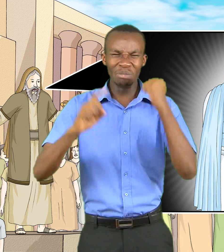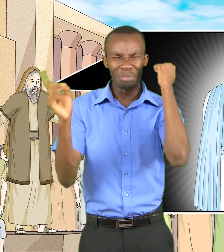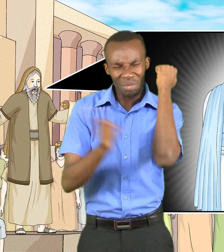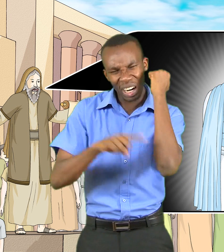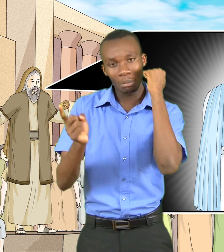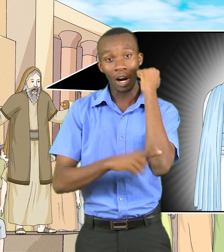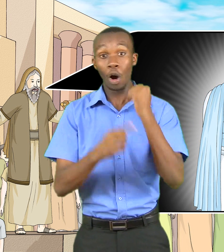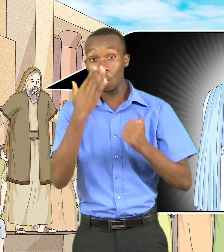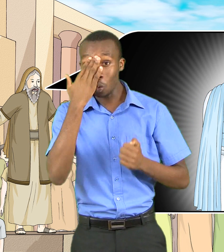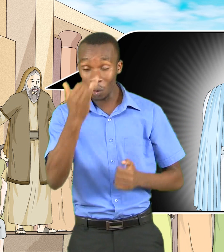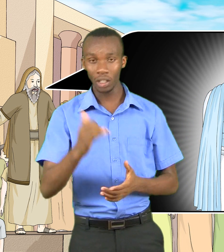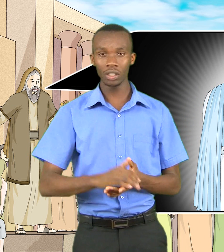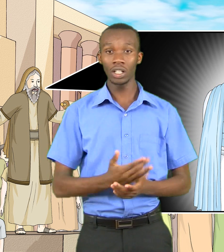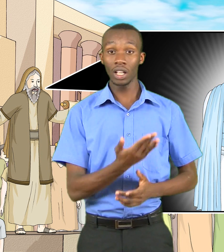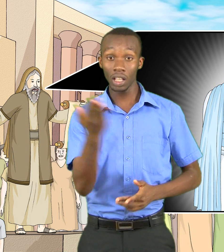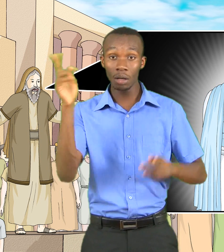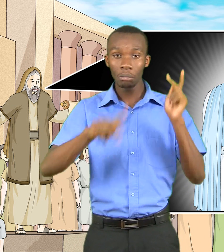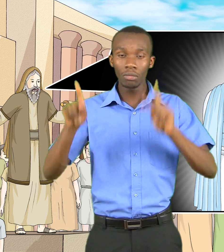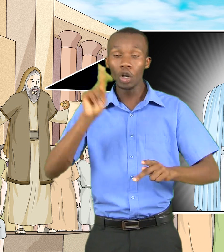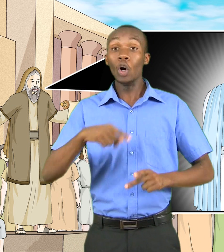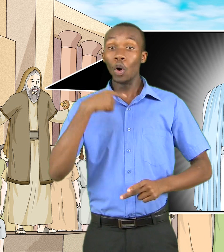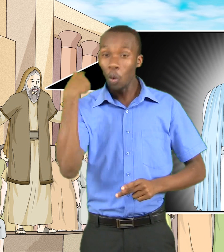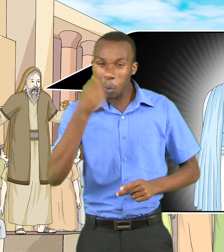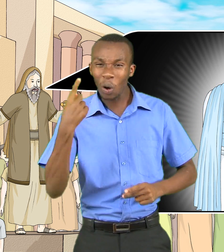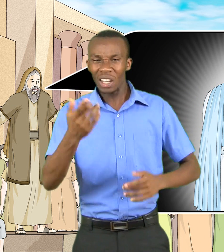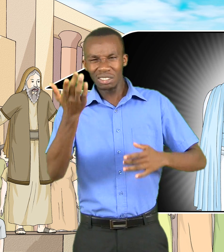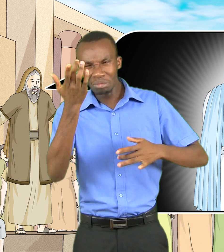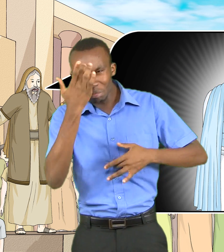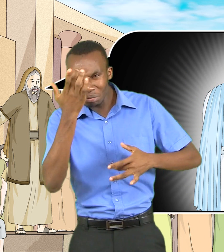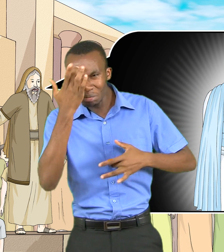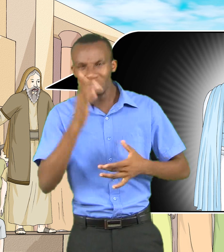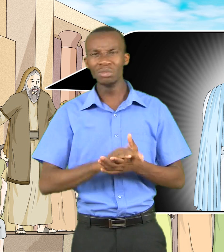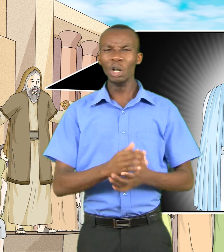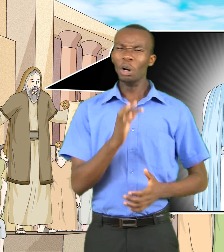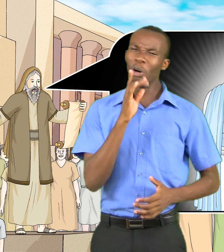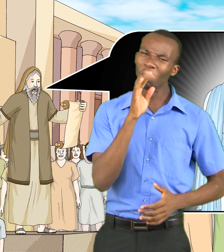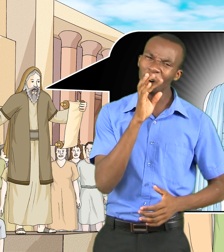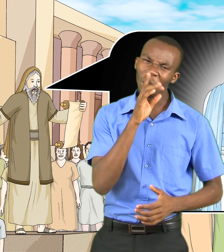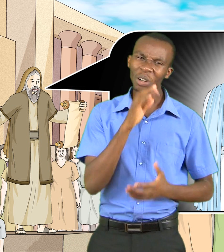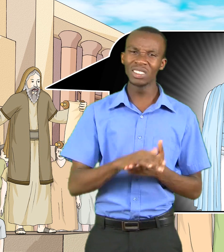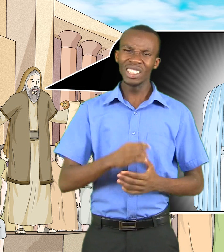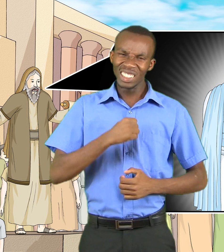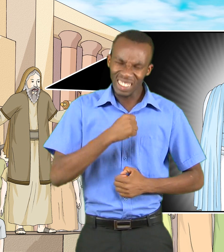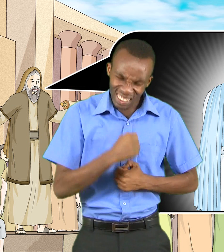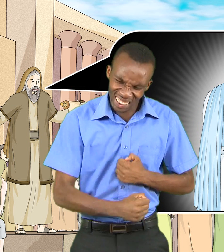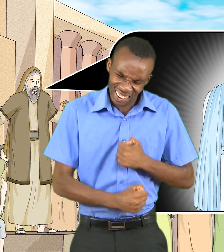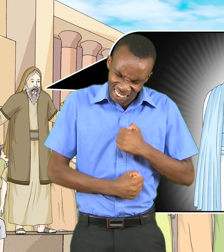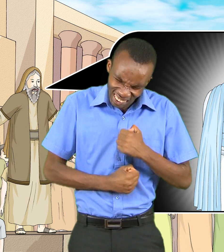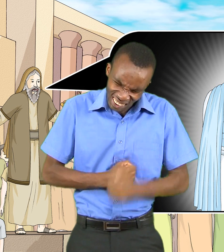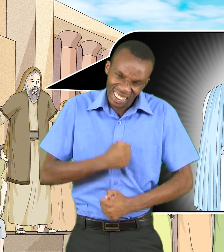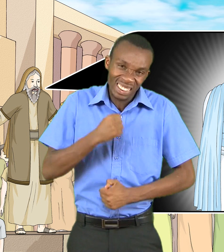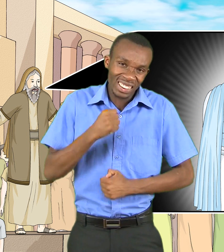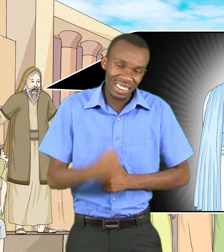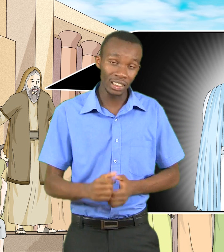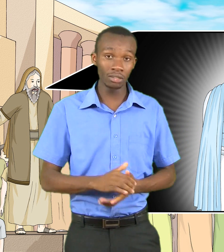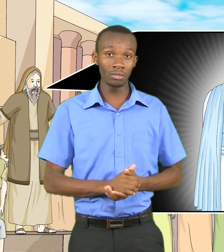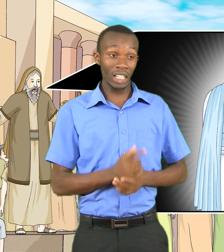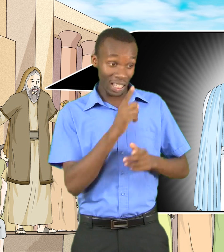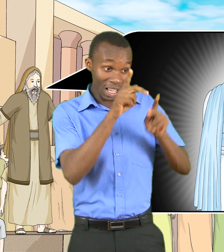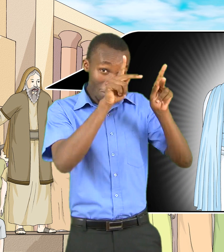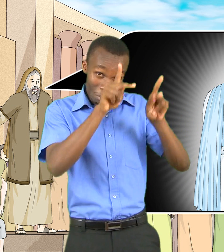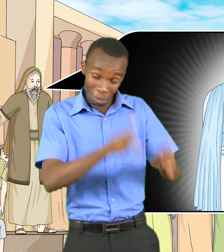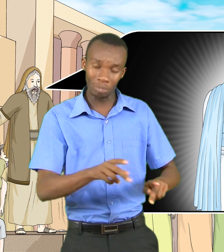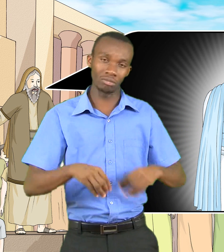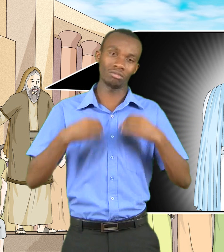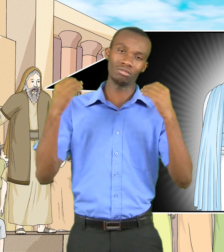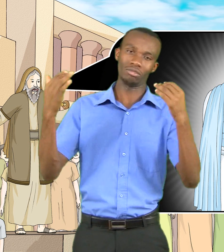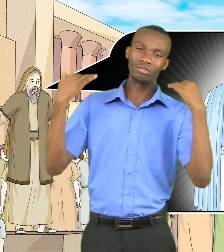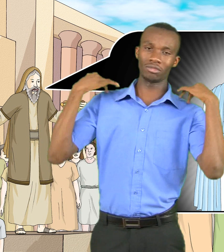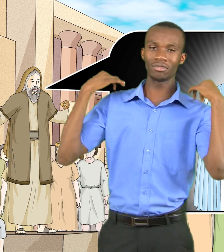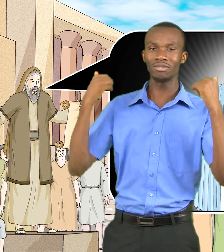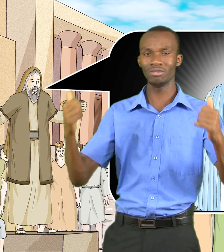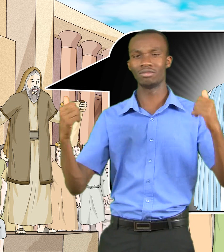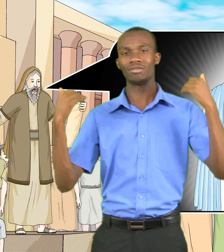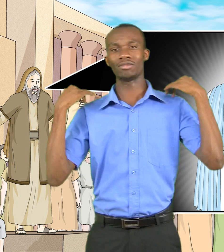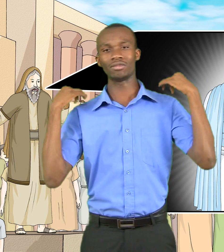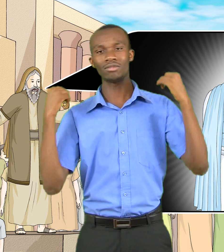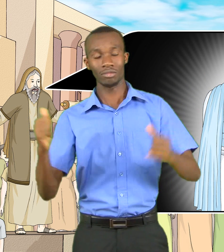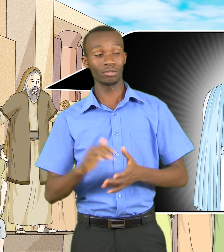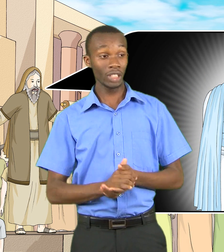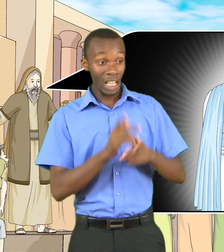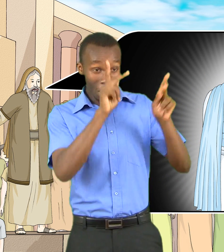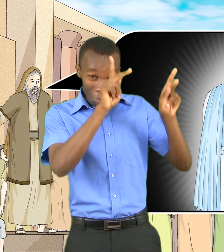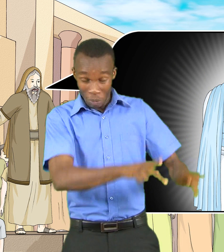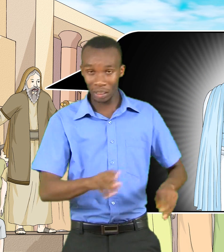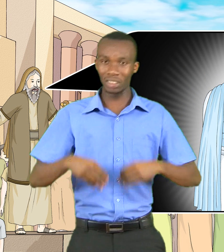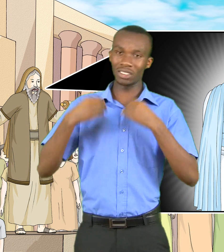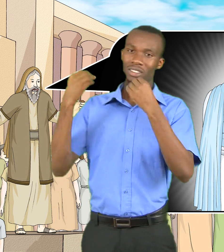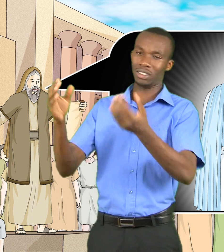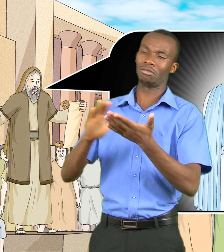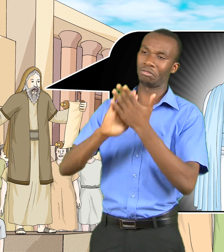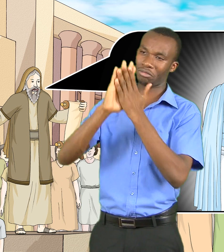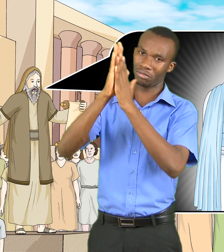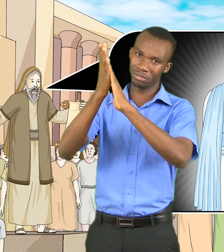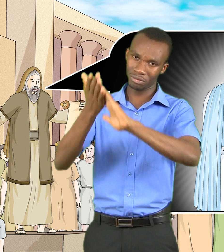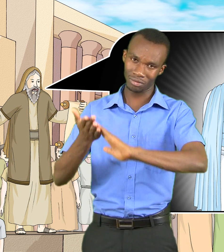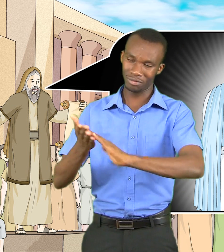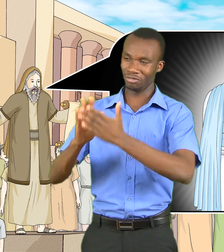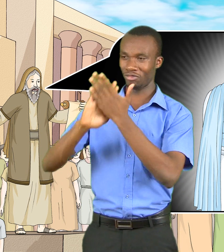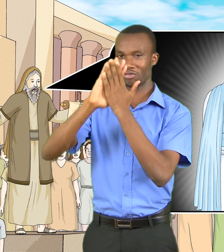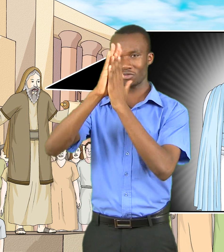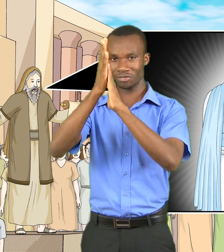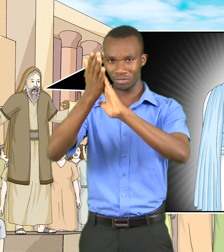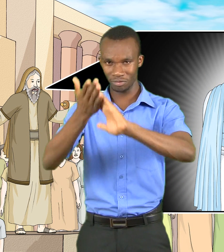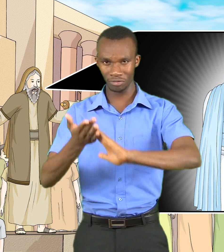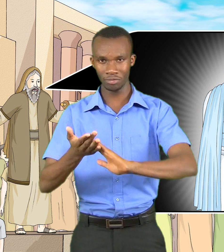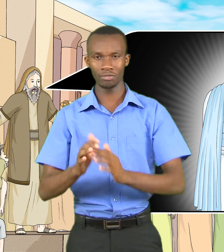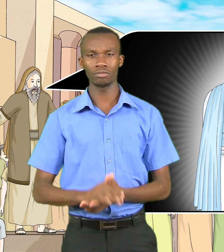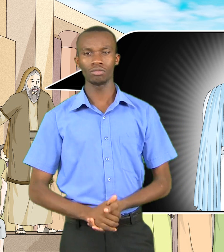Yet He bore the sin of many and made intercession for the transgressors.